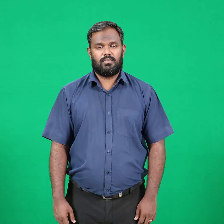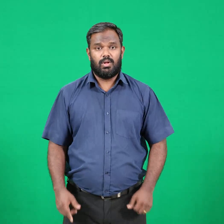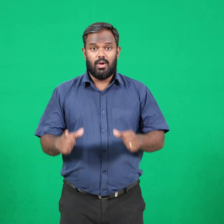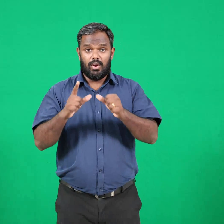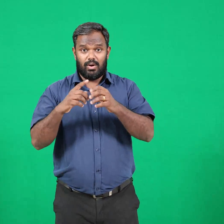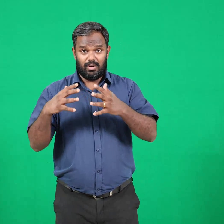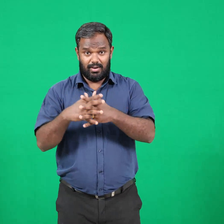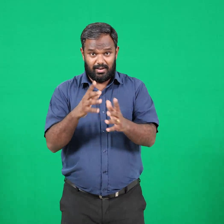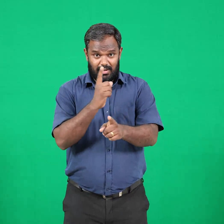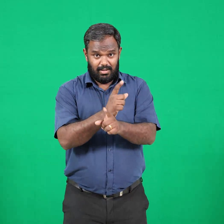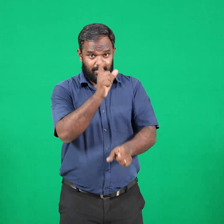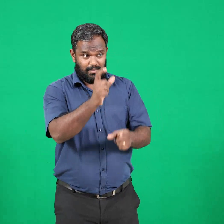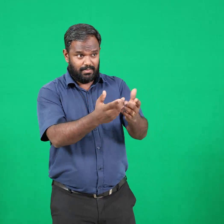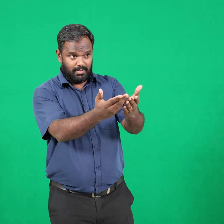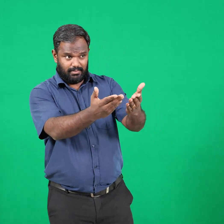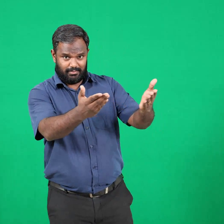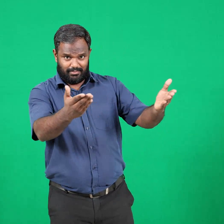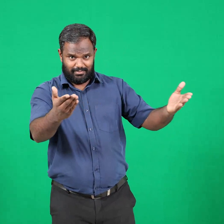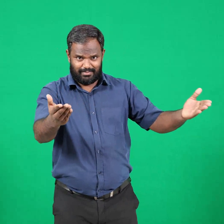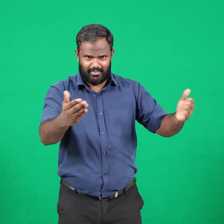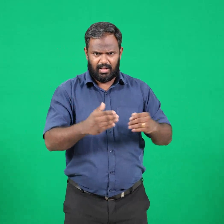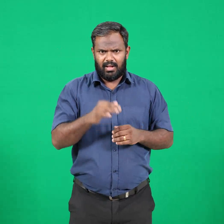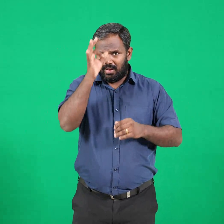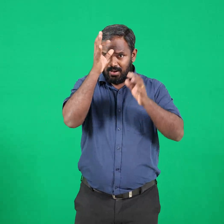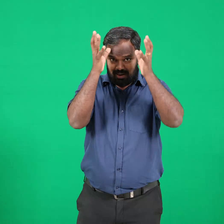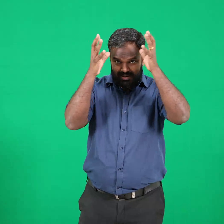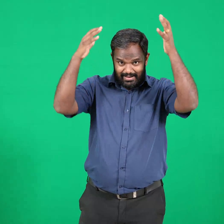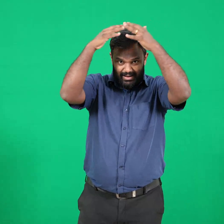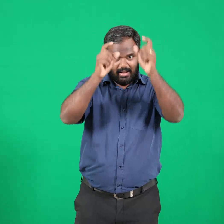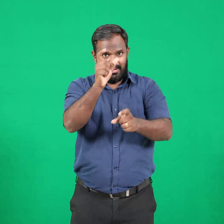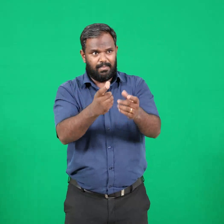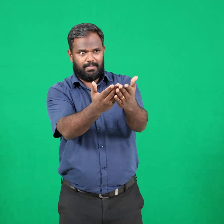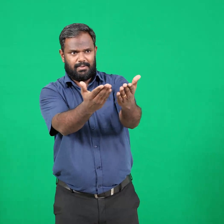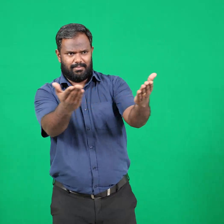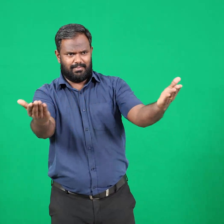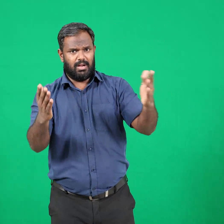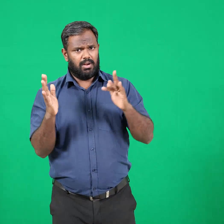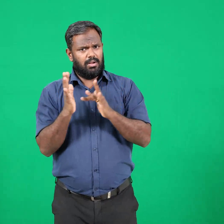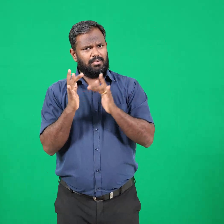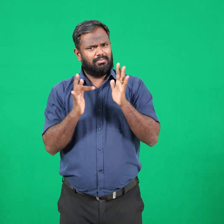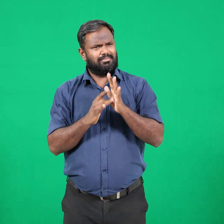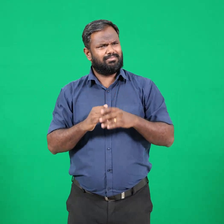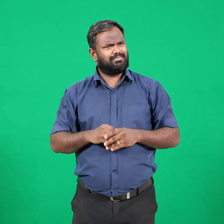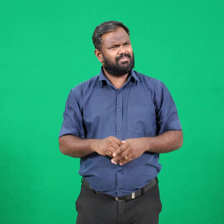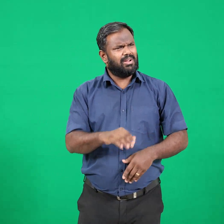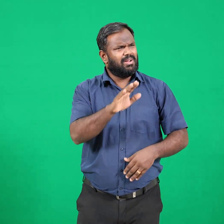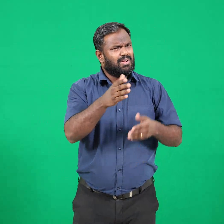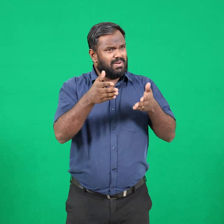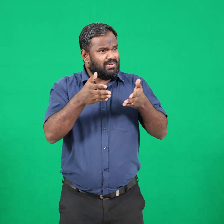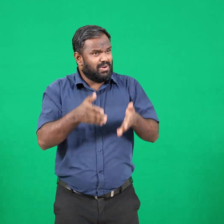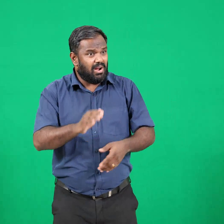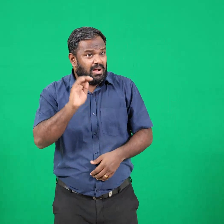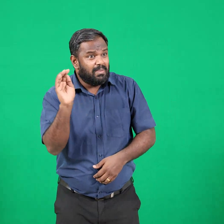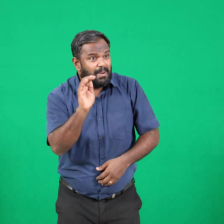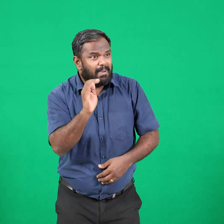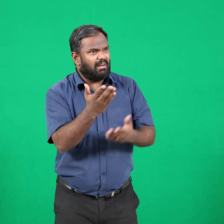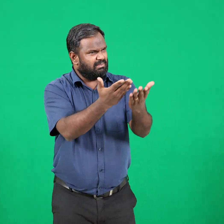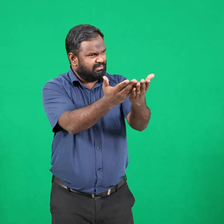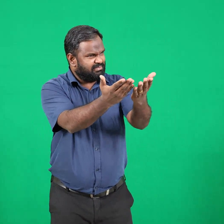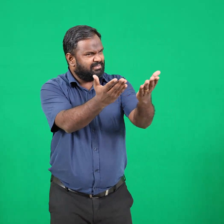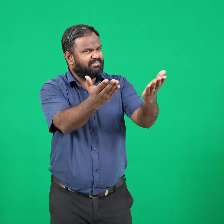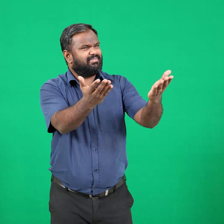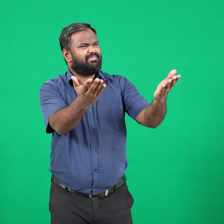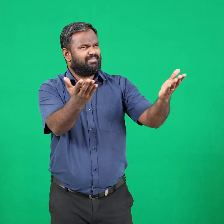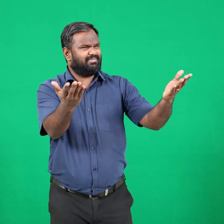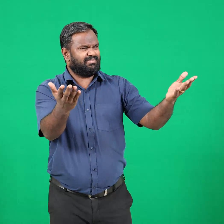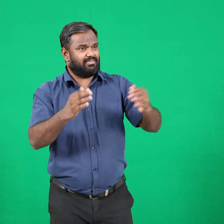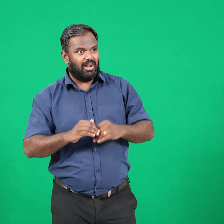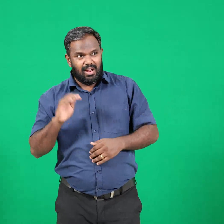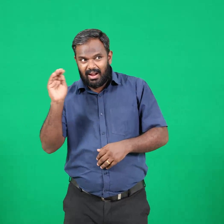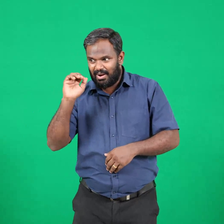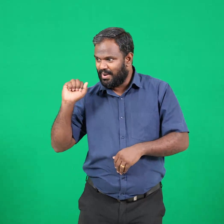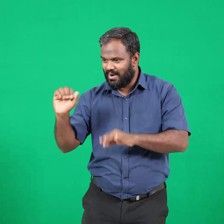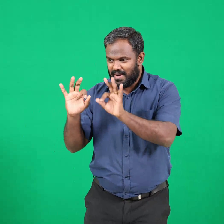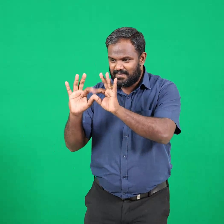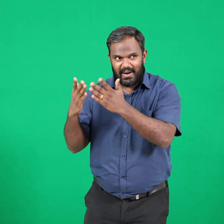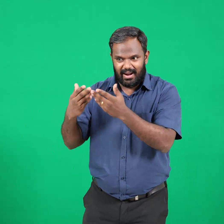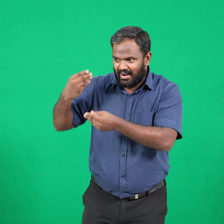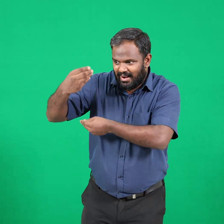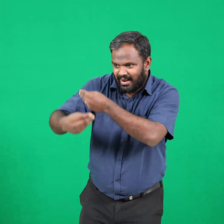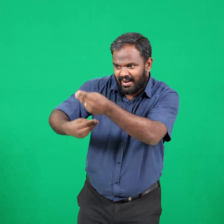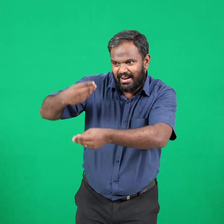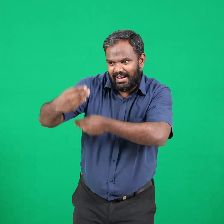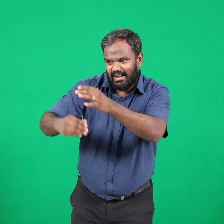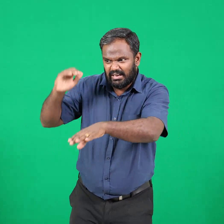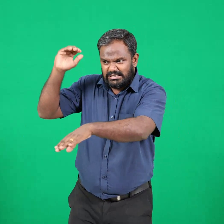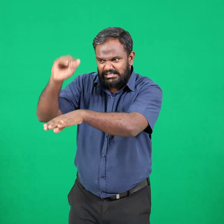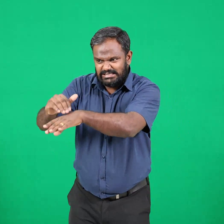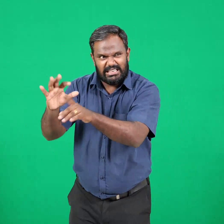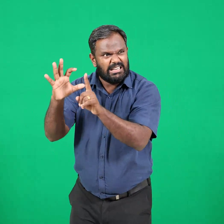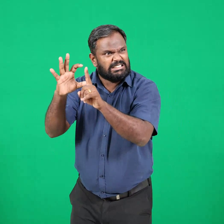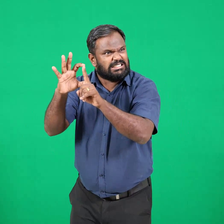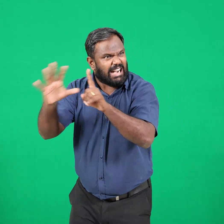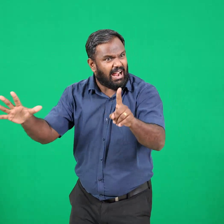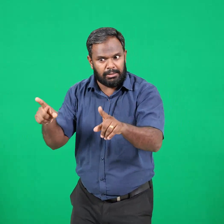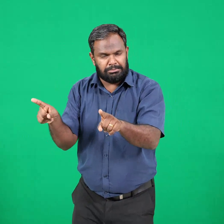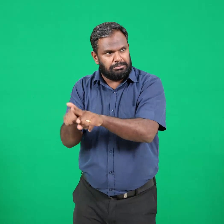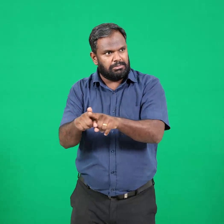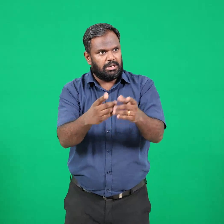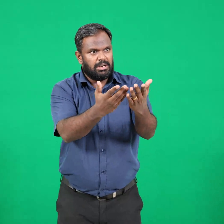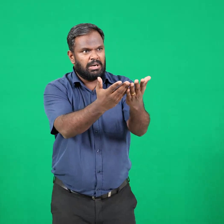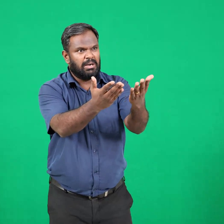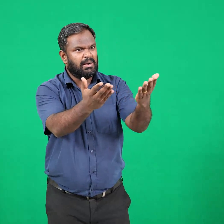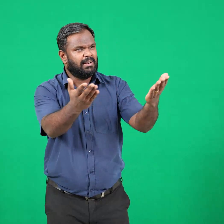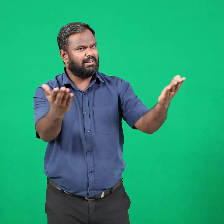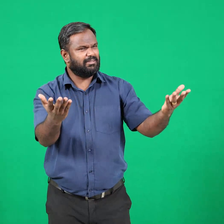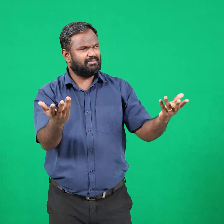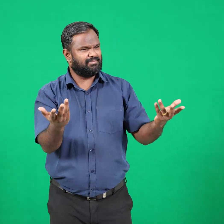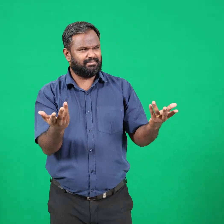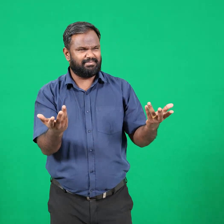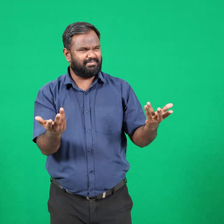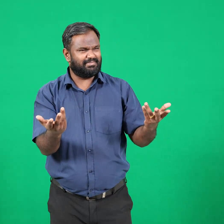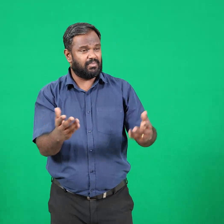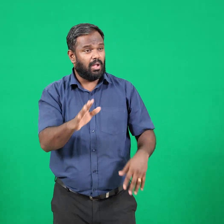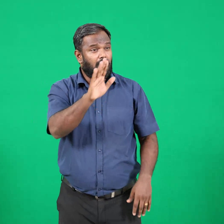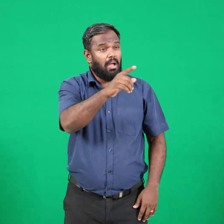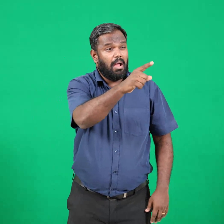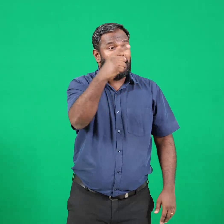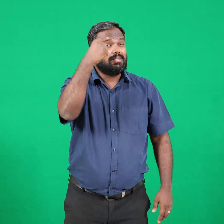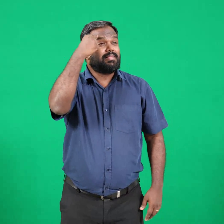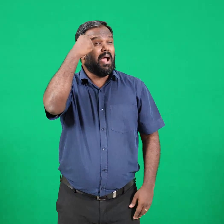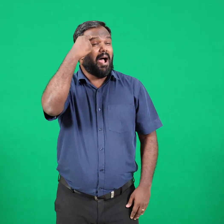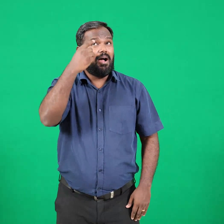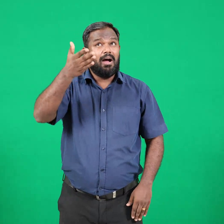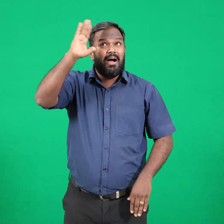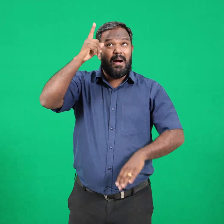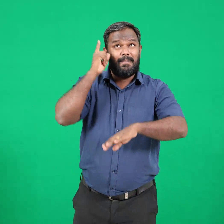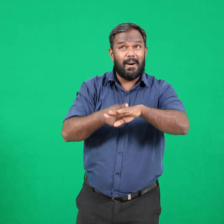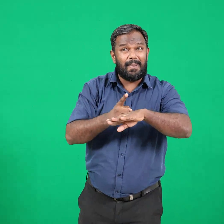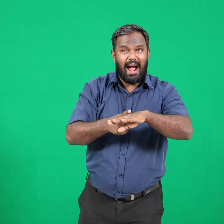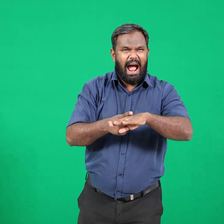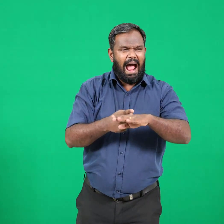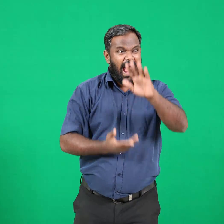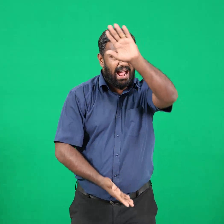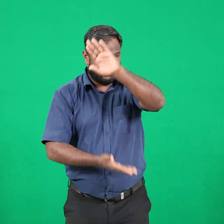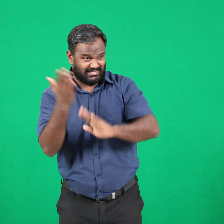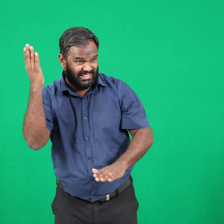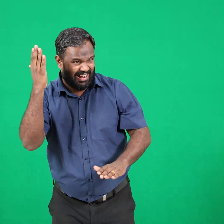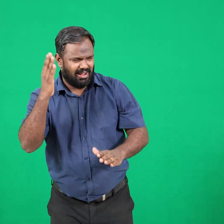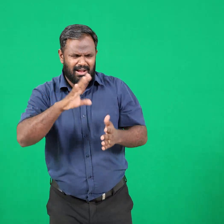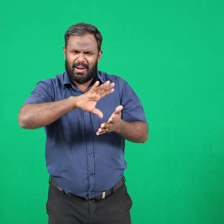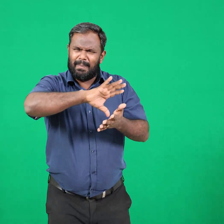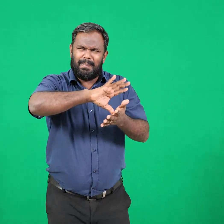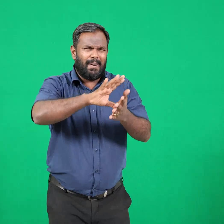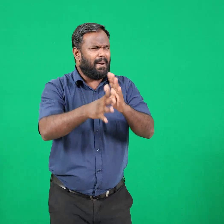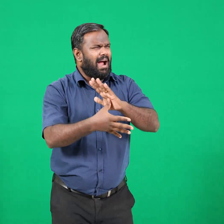You snakes! You brood of vipers! How will you escape the sentence of hell?